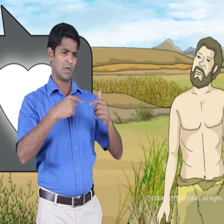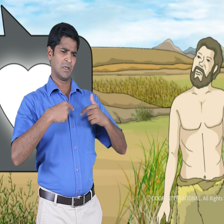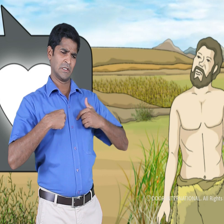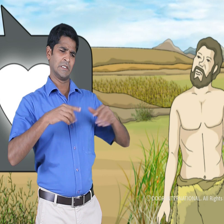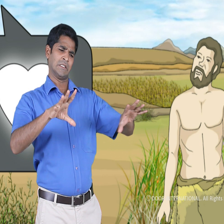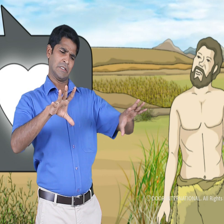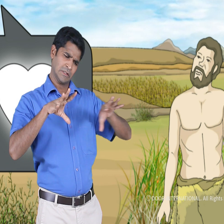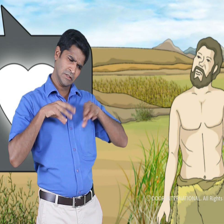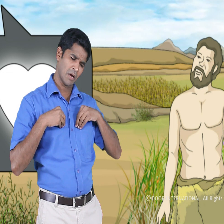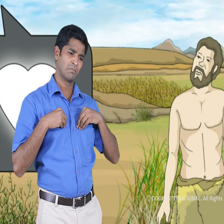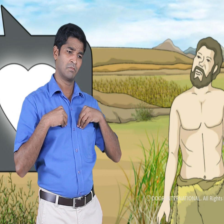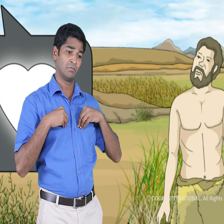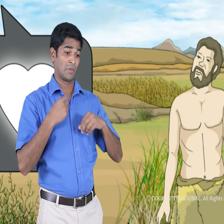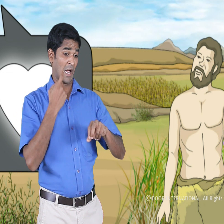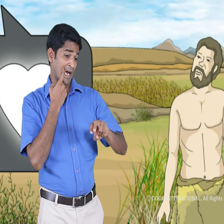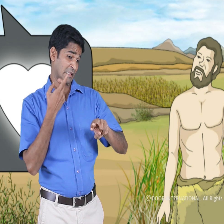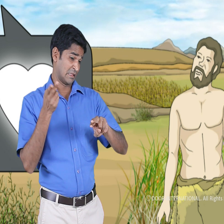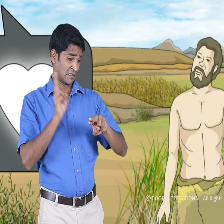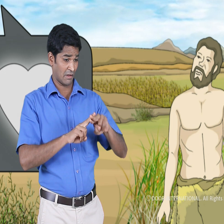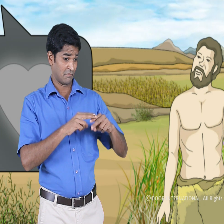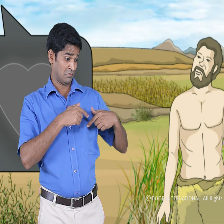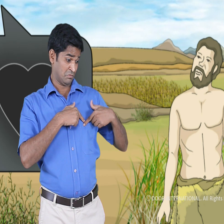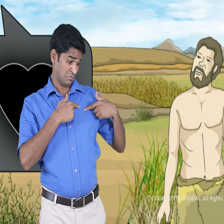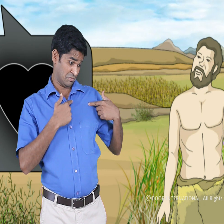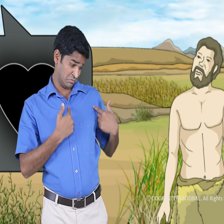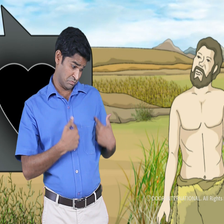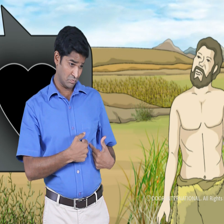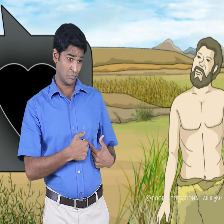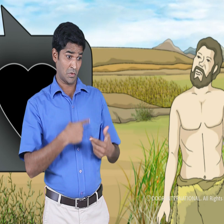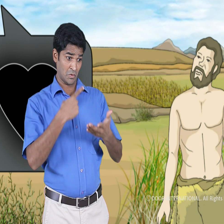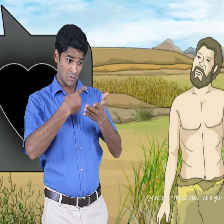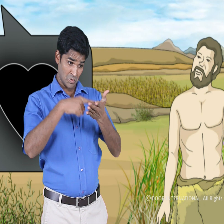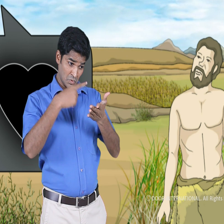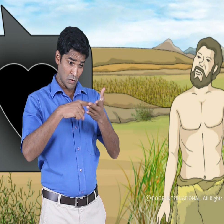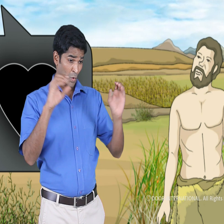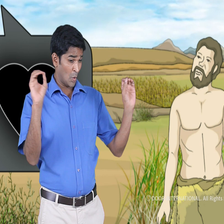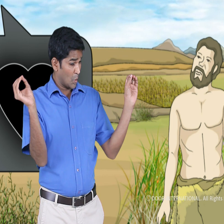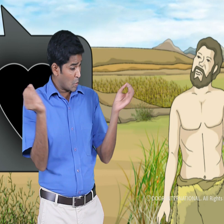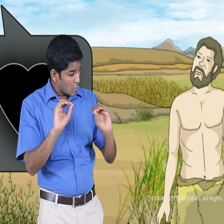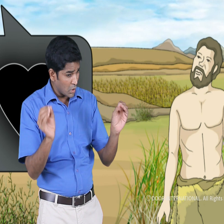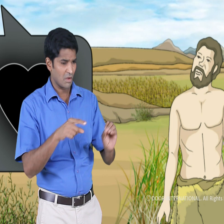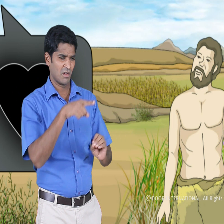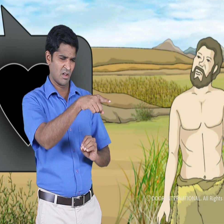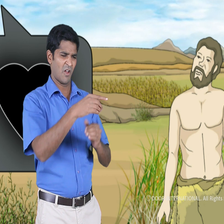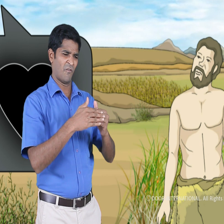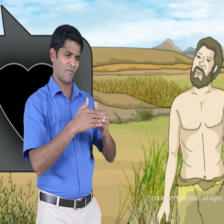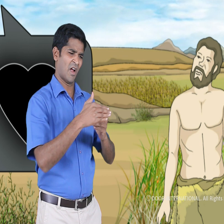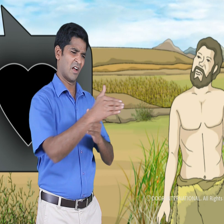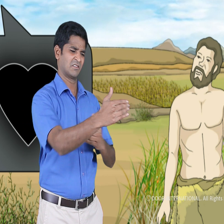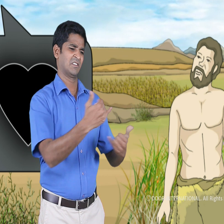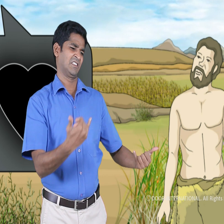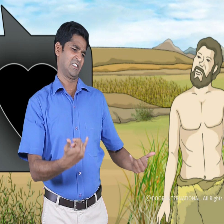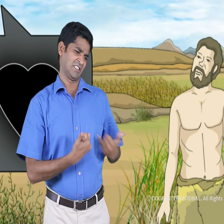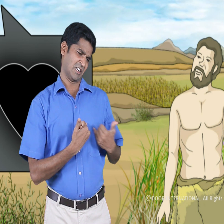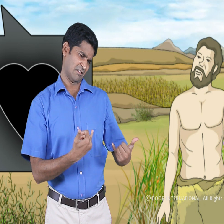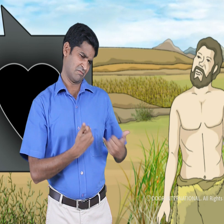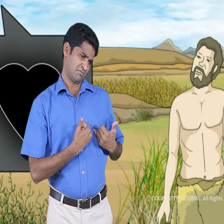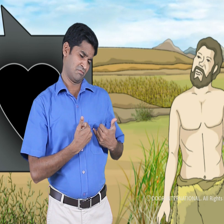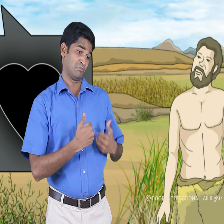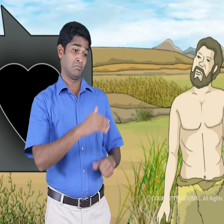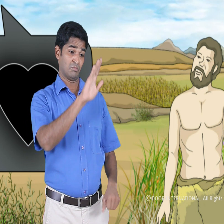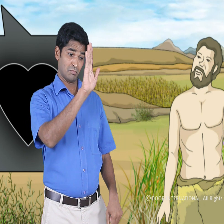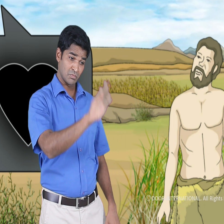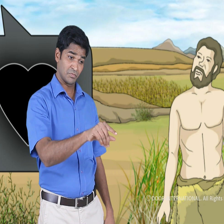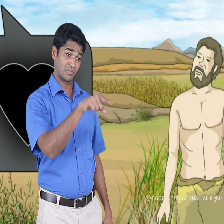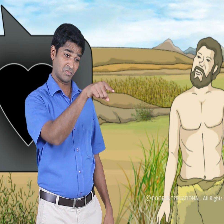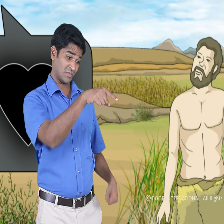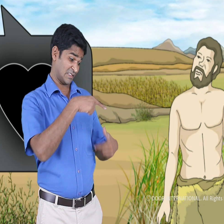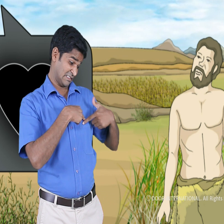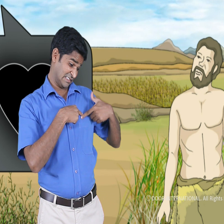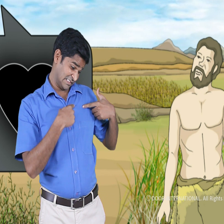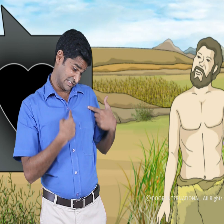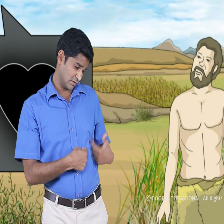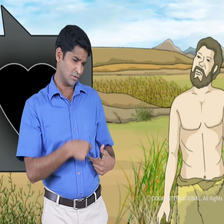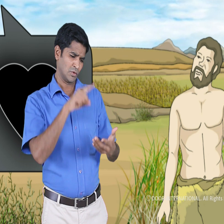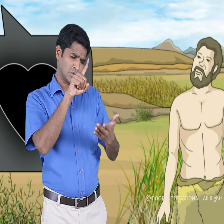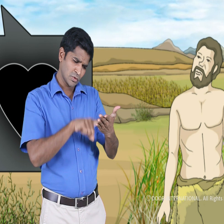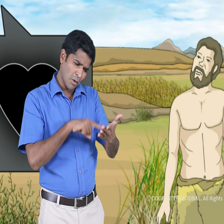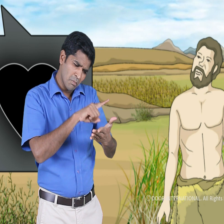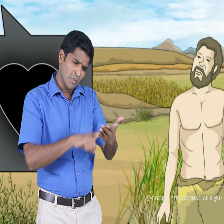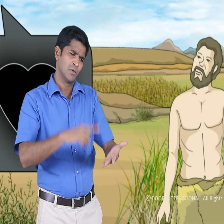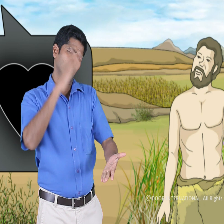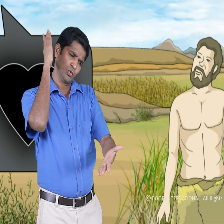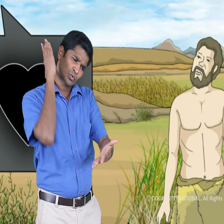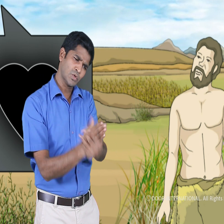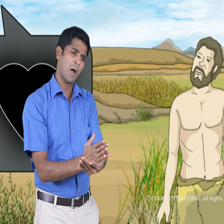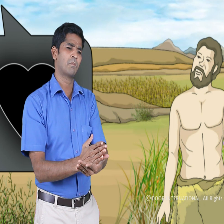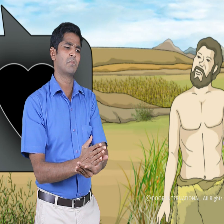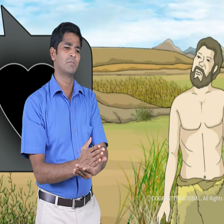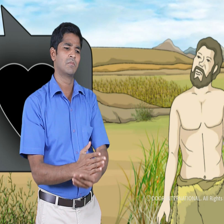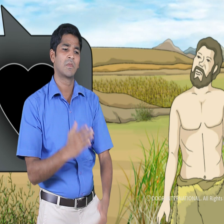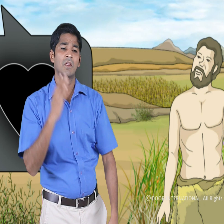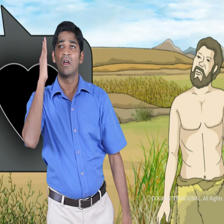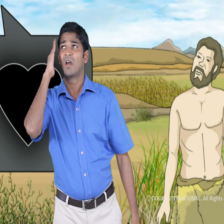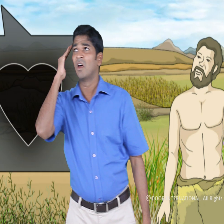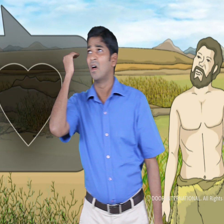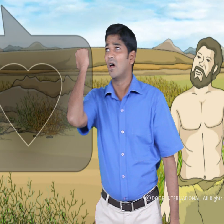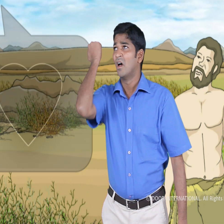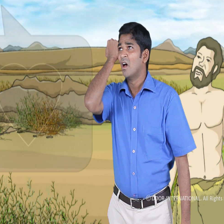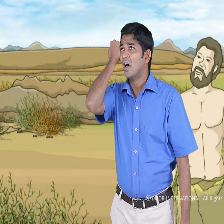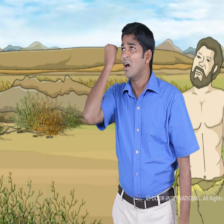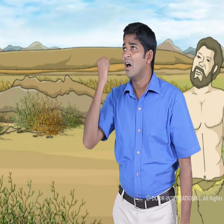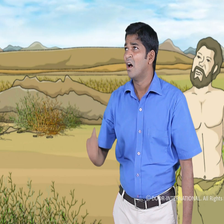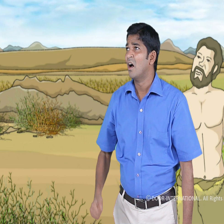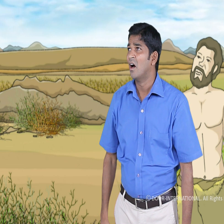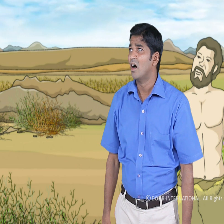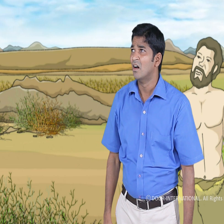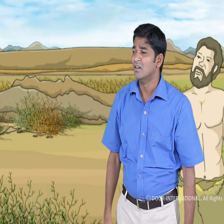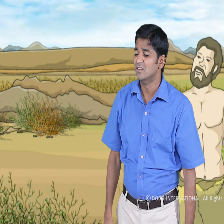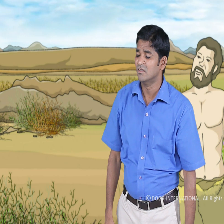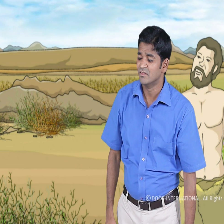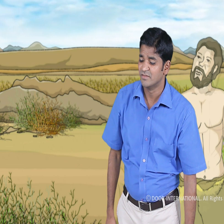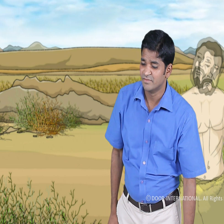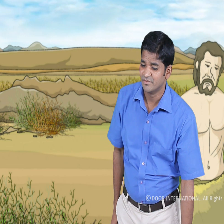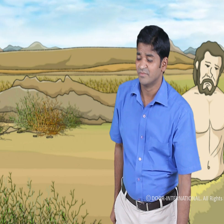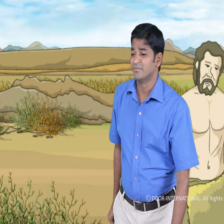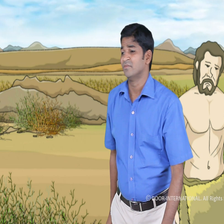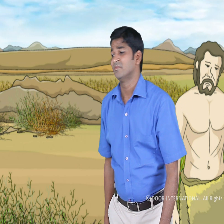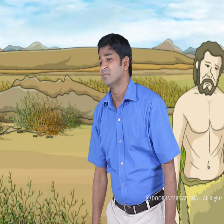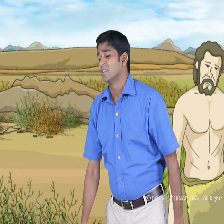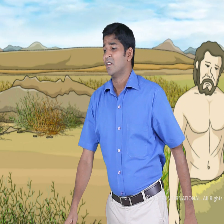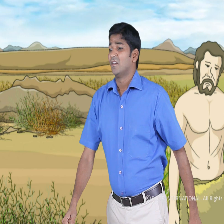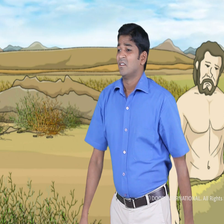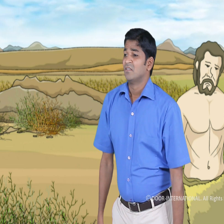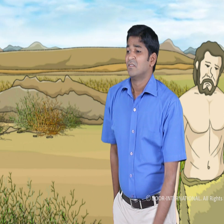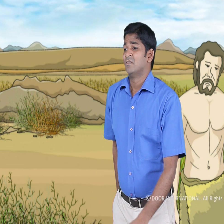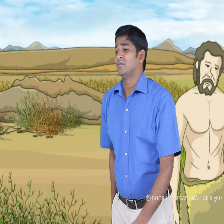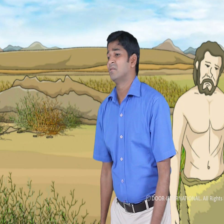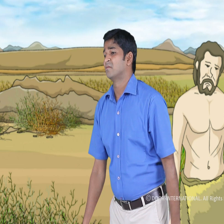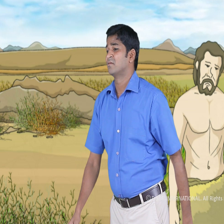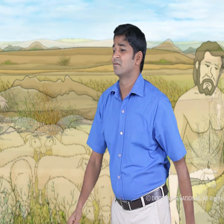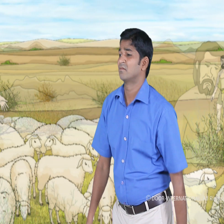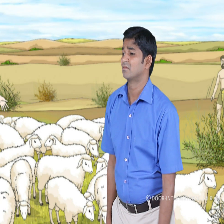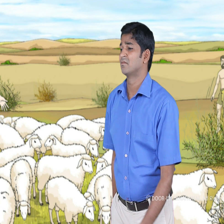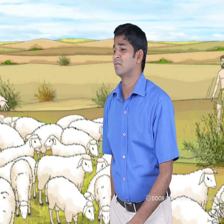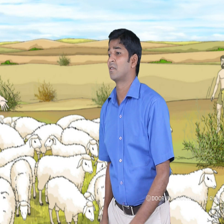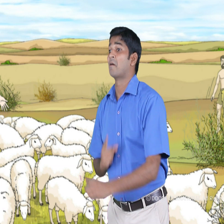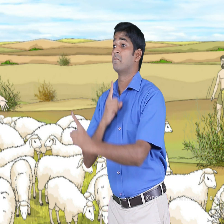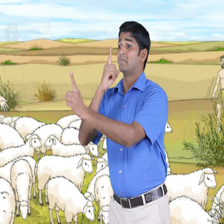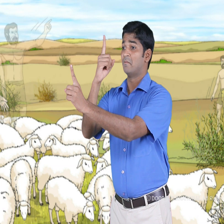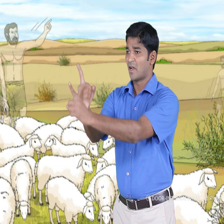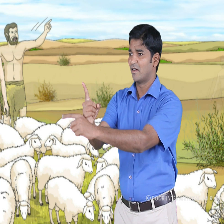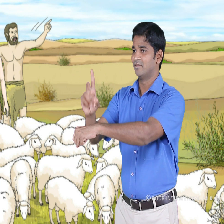But if you refuse to do what is right, sin is crouching at your door; it desires you, but you must master it.”